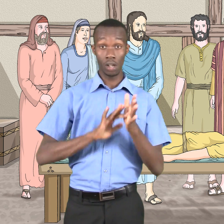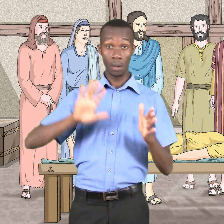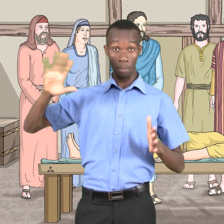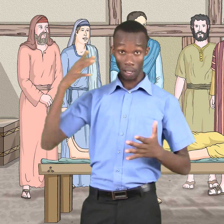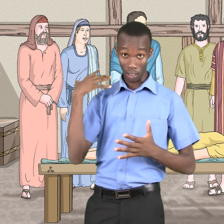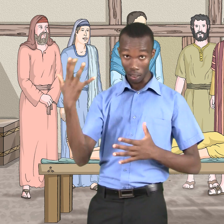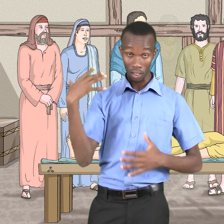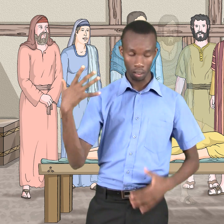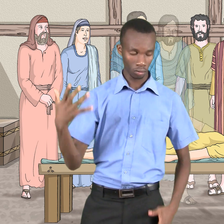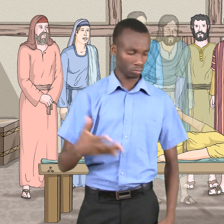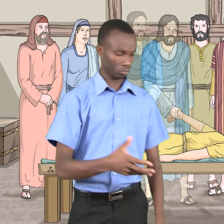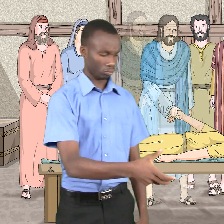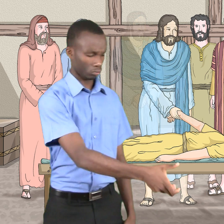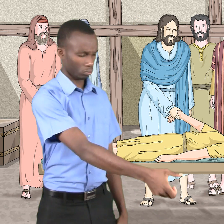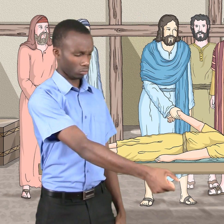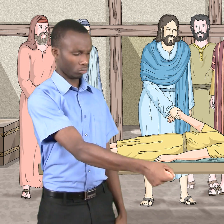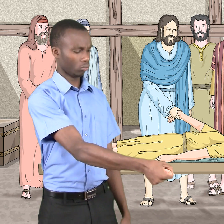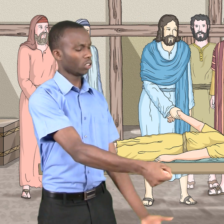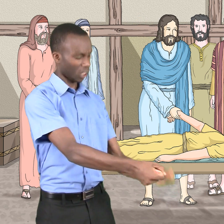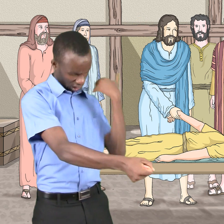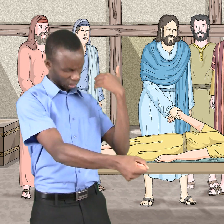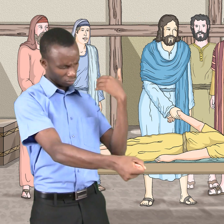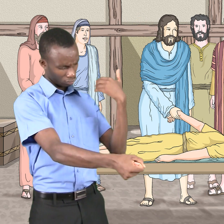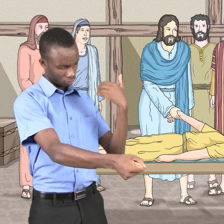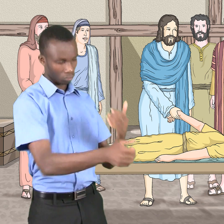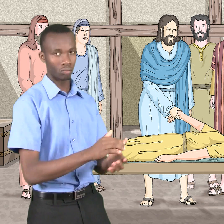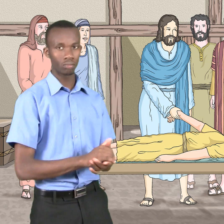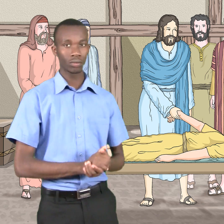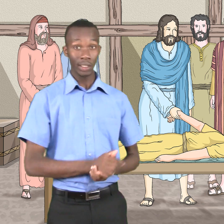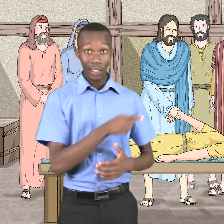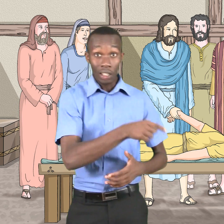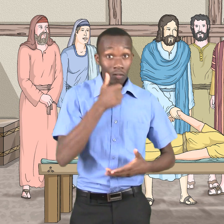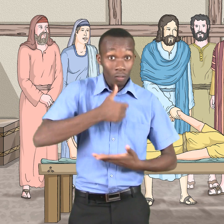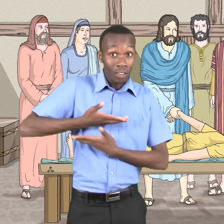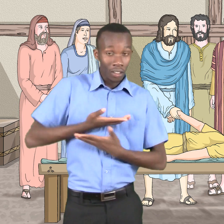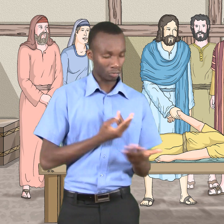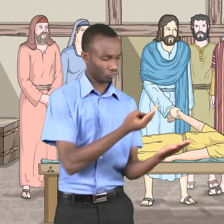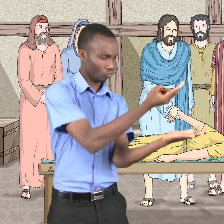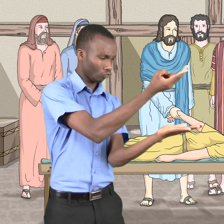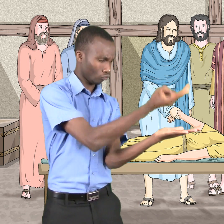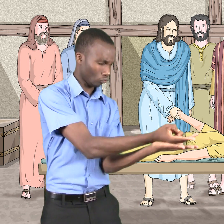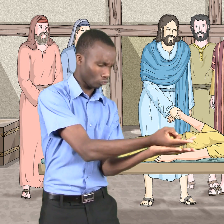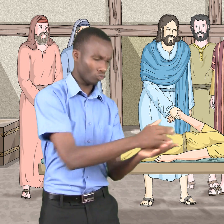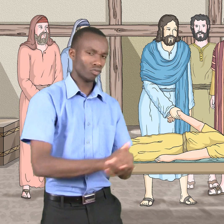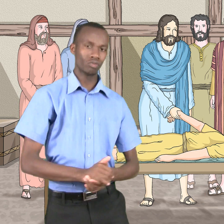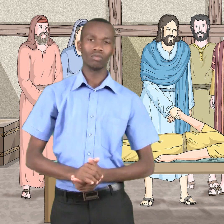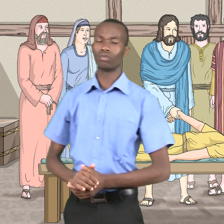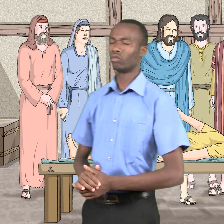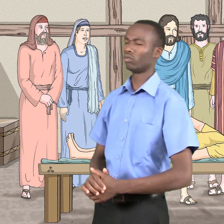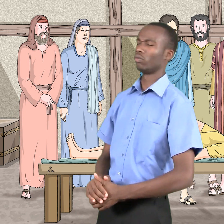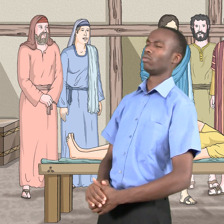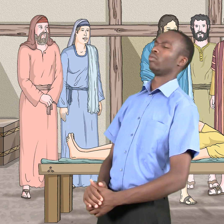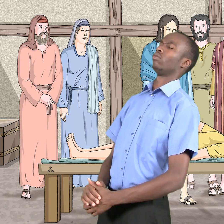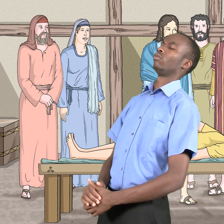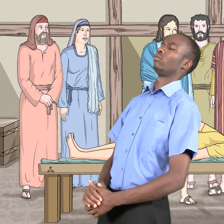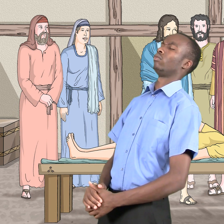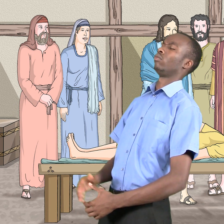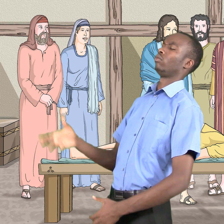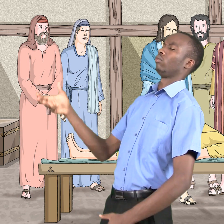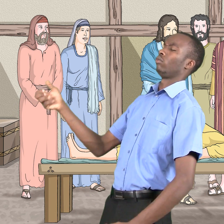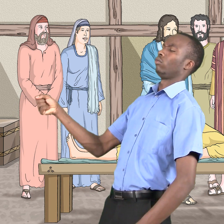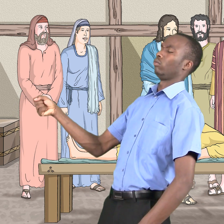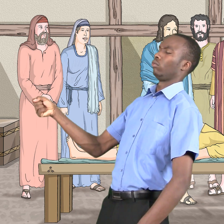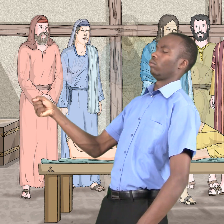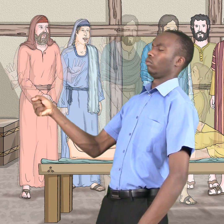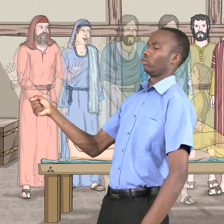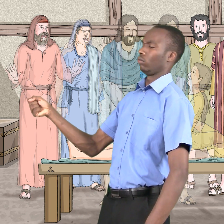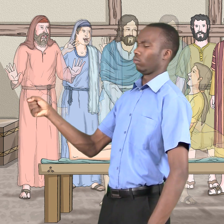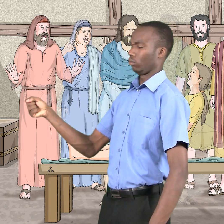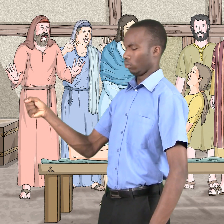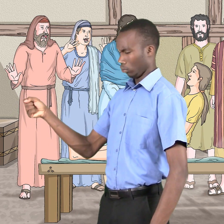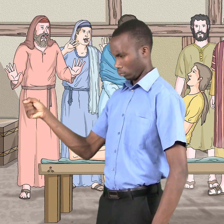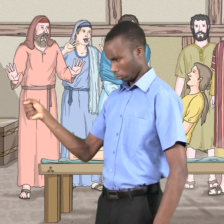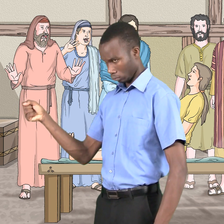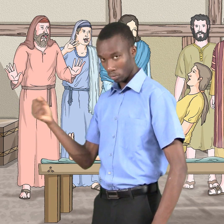Taking her by the hand, Jesus said, “Talitha koum!” which means, “Little girl, I say to you, get up!”